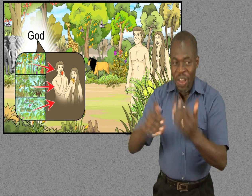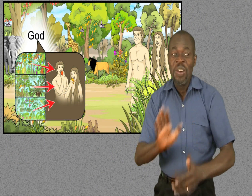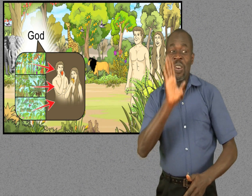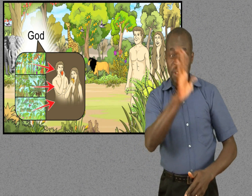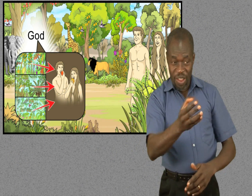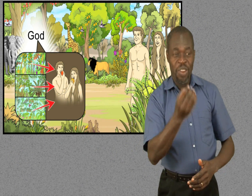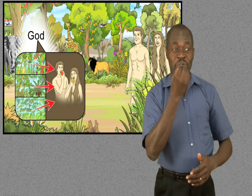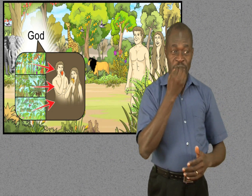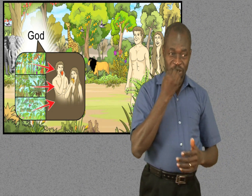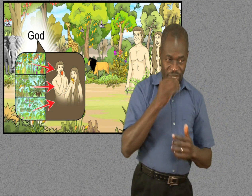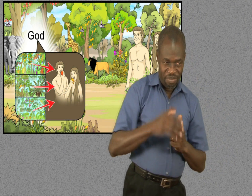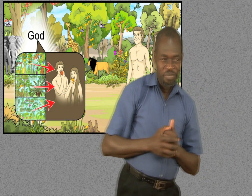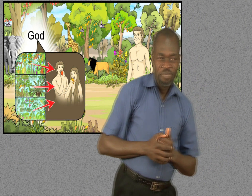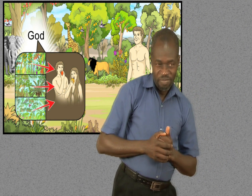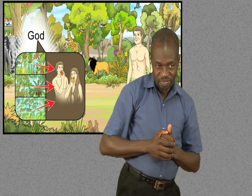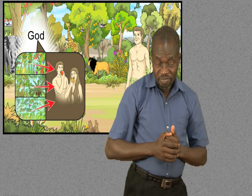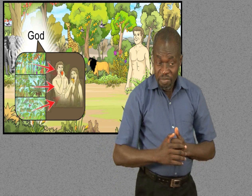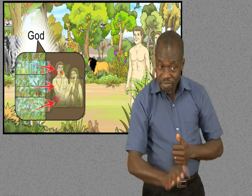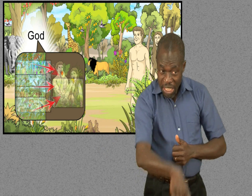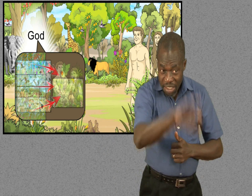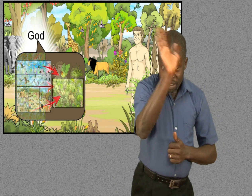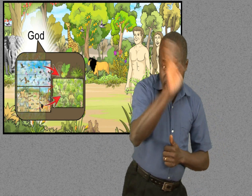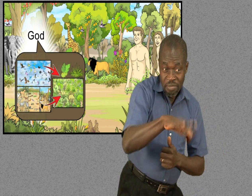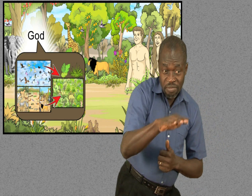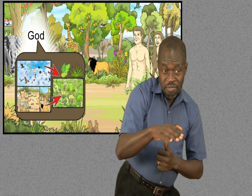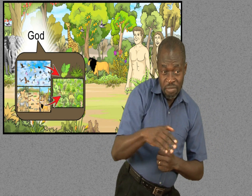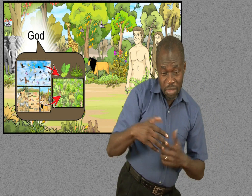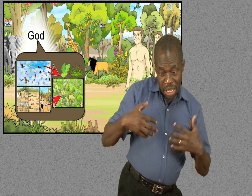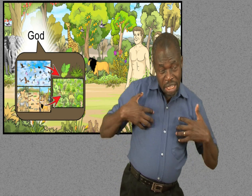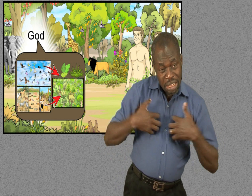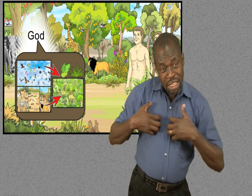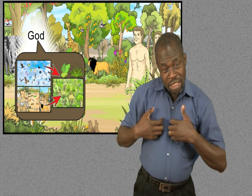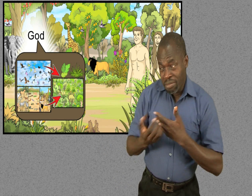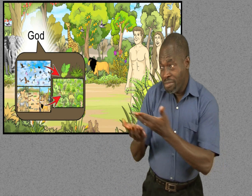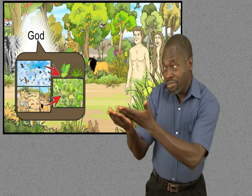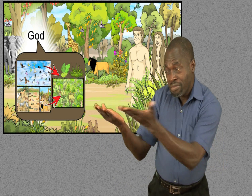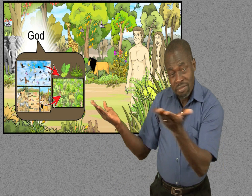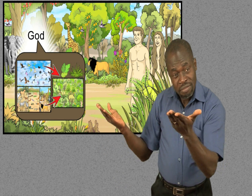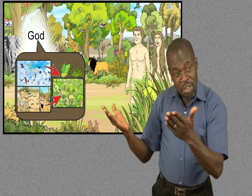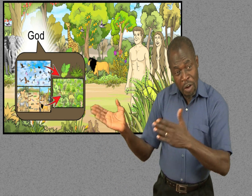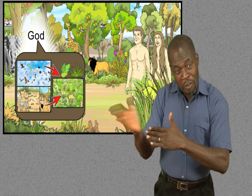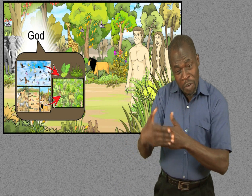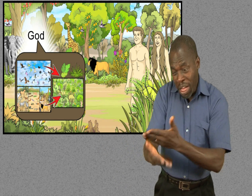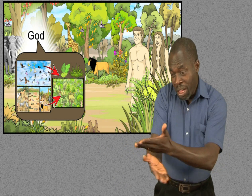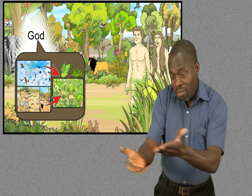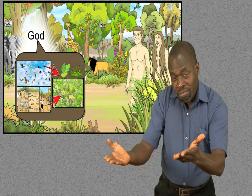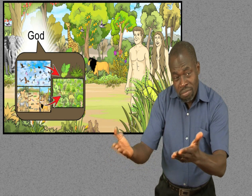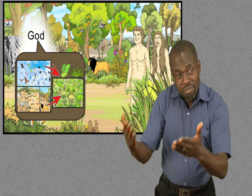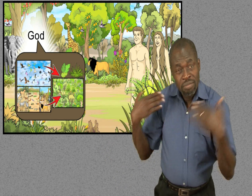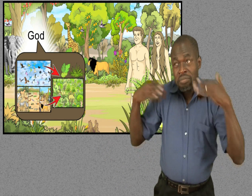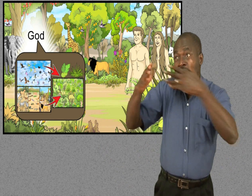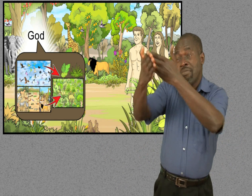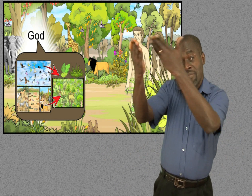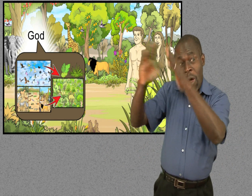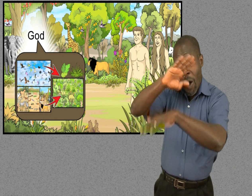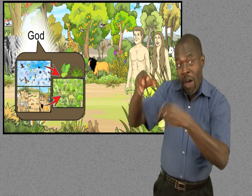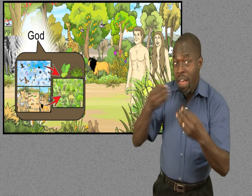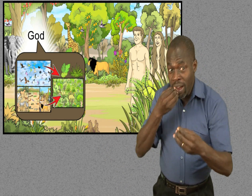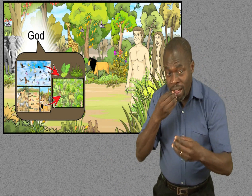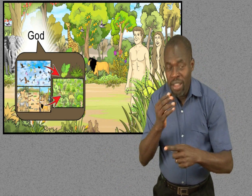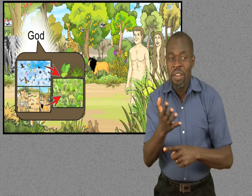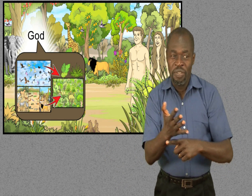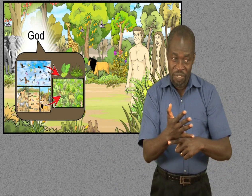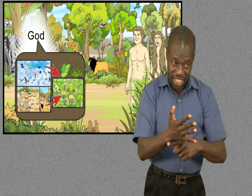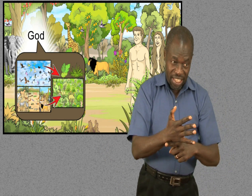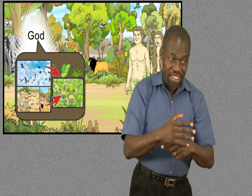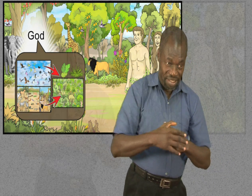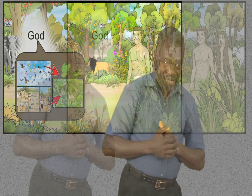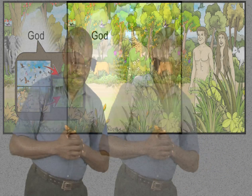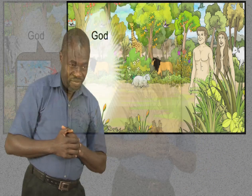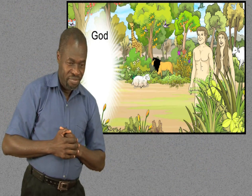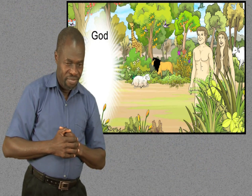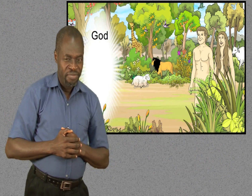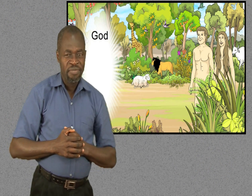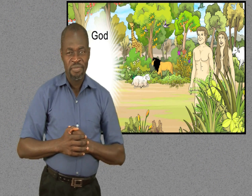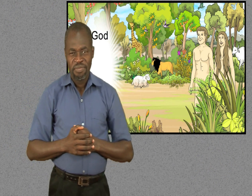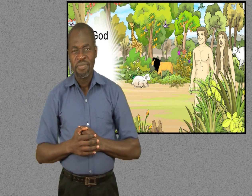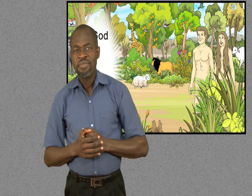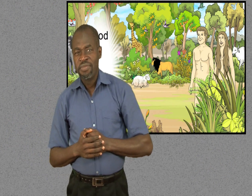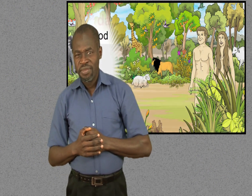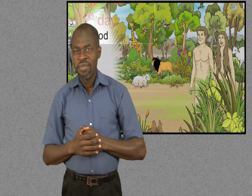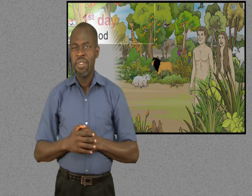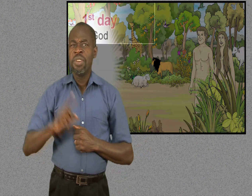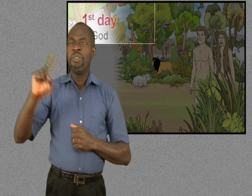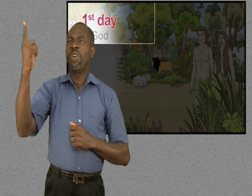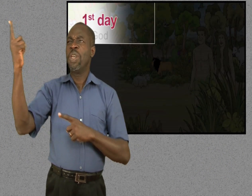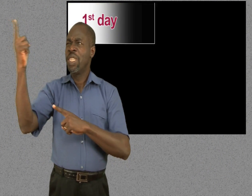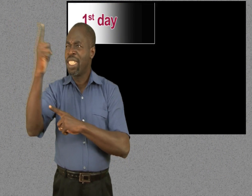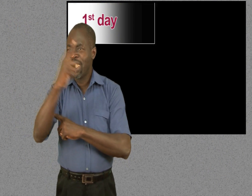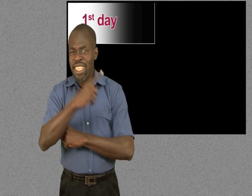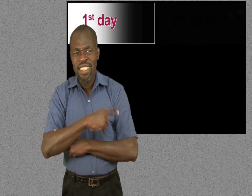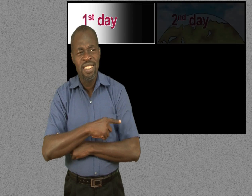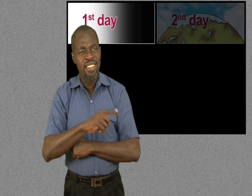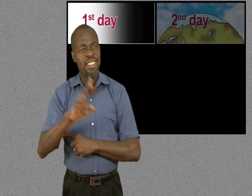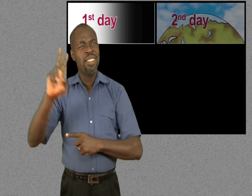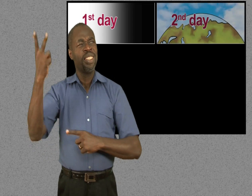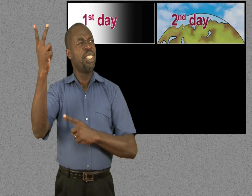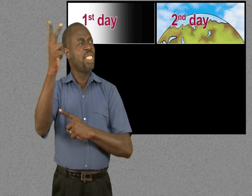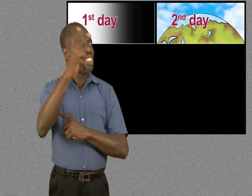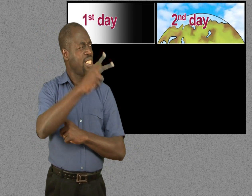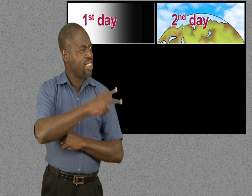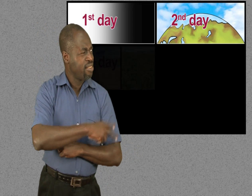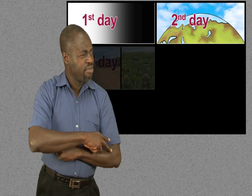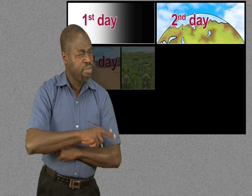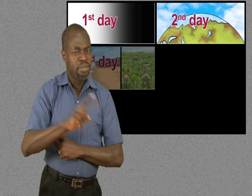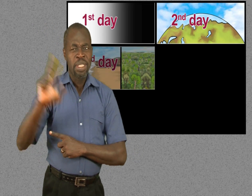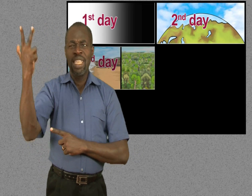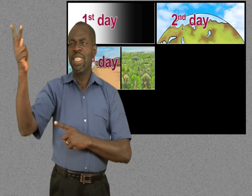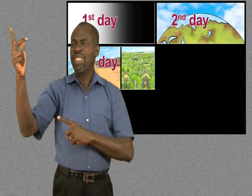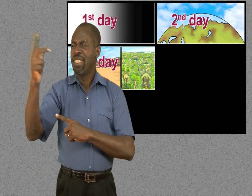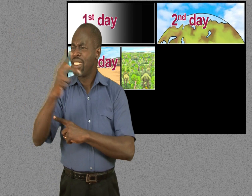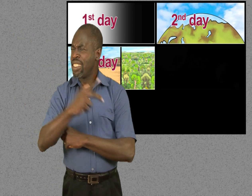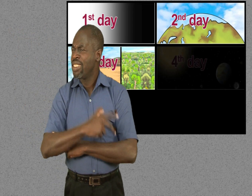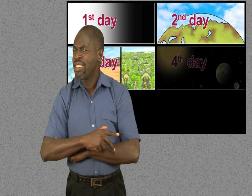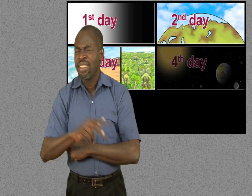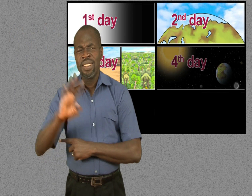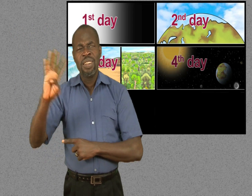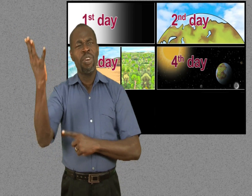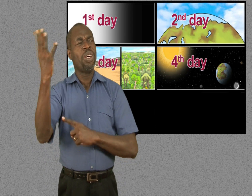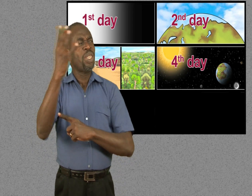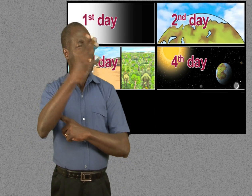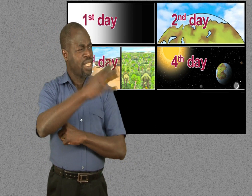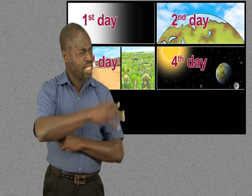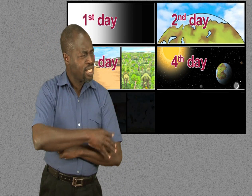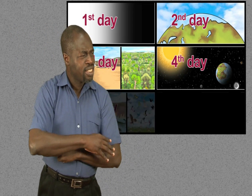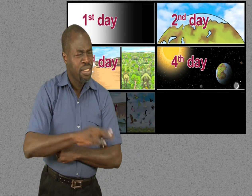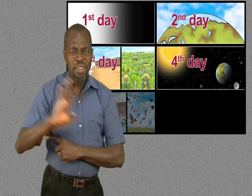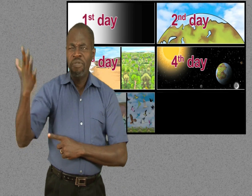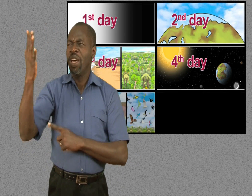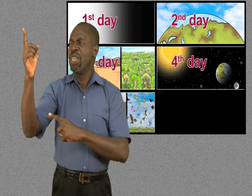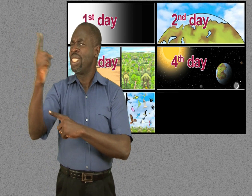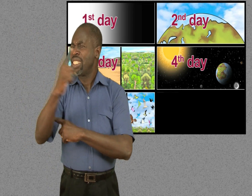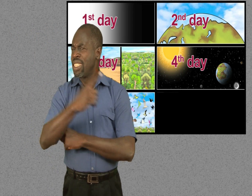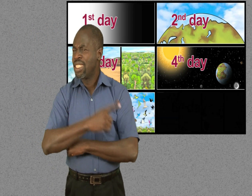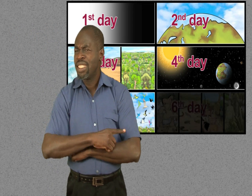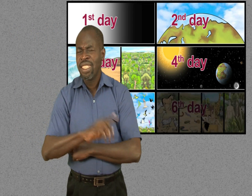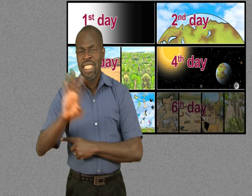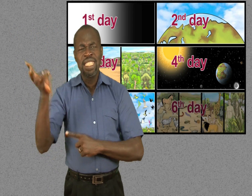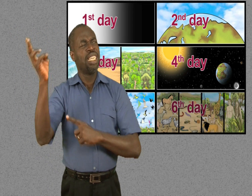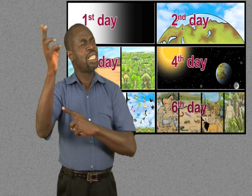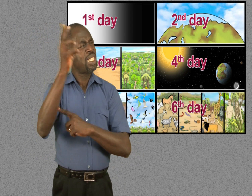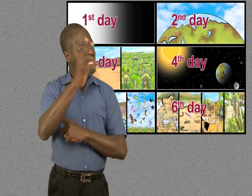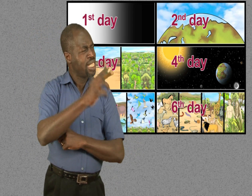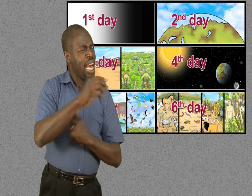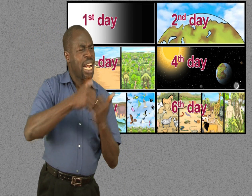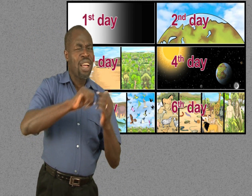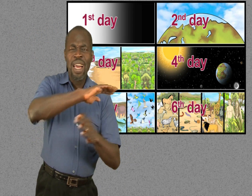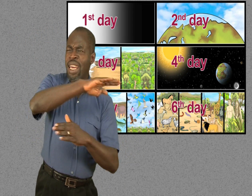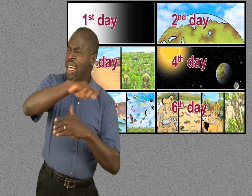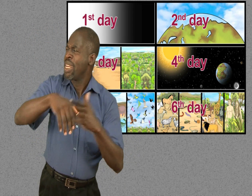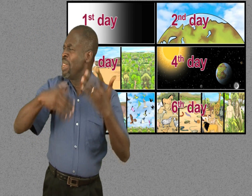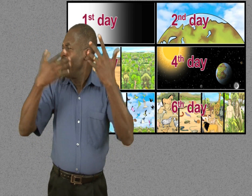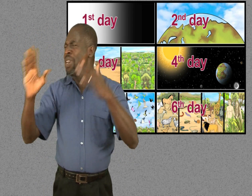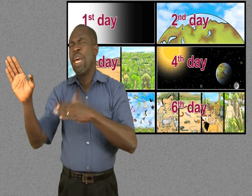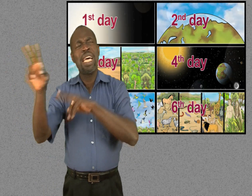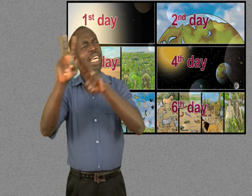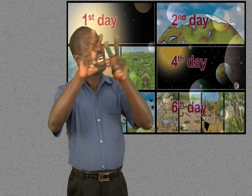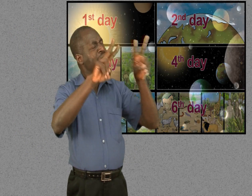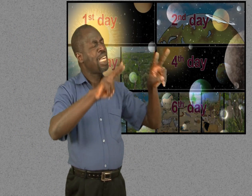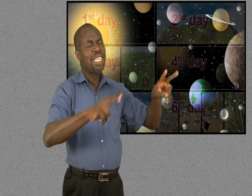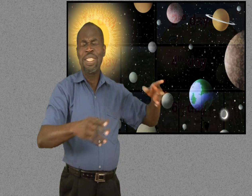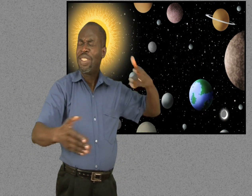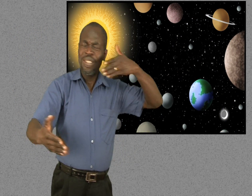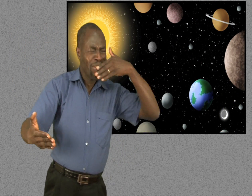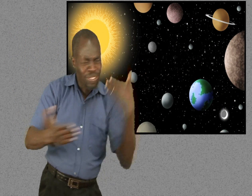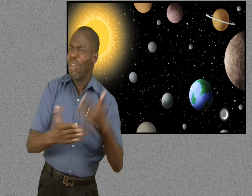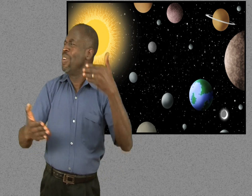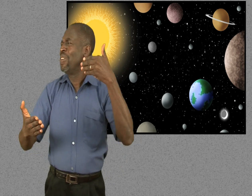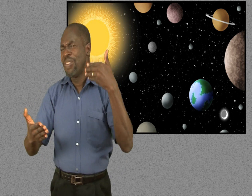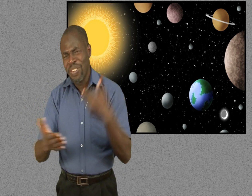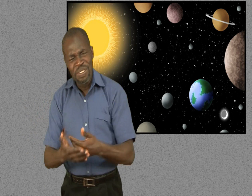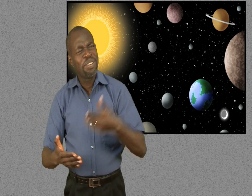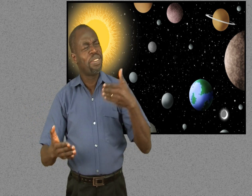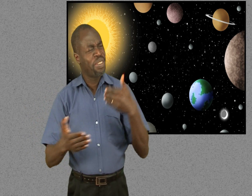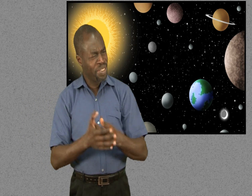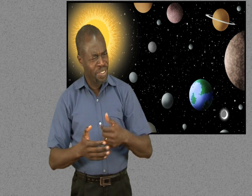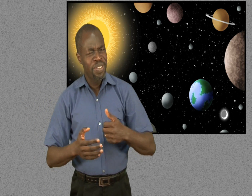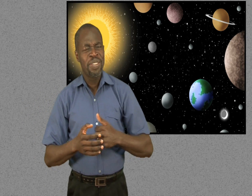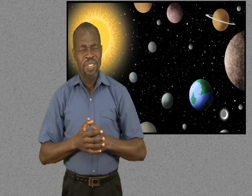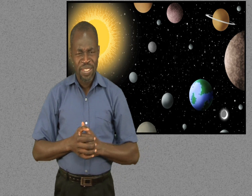And to every beast of the earth and every bird of the air and every creature that crawls upon the earth—everything that has the breath of life in it—I have given every green plant for food.” And it was so. And God looked upon all that He had made, and indeed, it was very good. And there was evening, and there was morning—the sixth day.